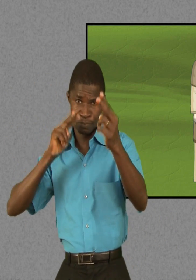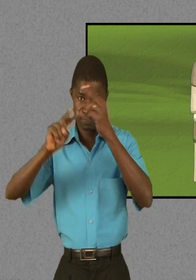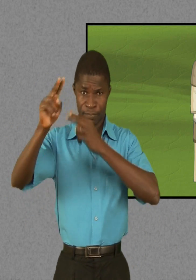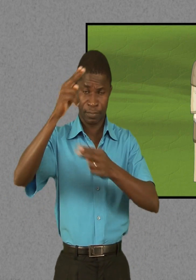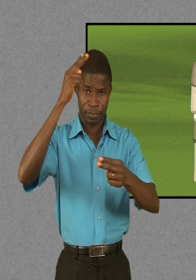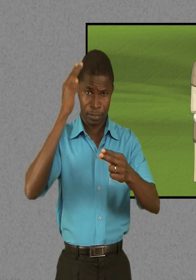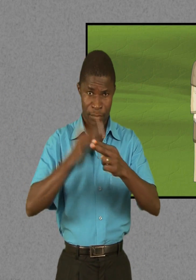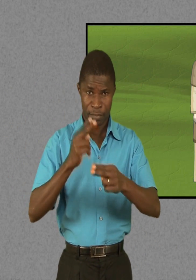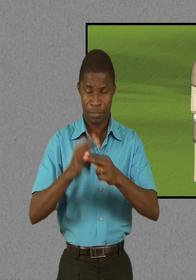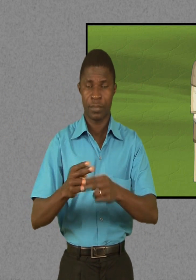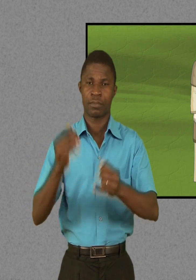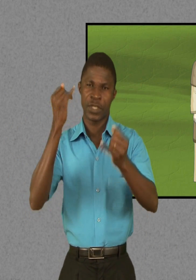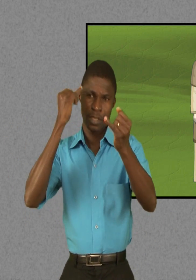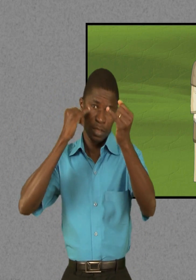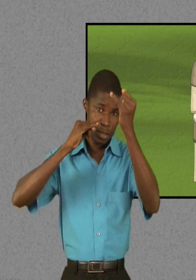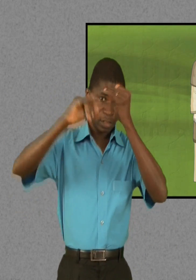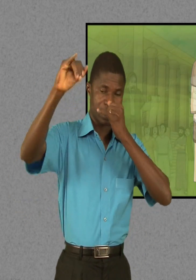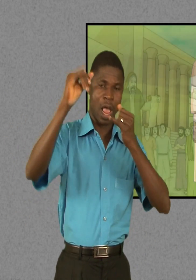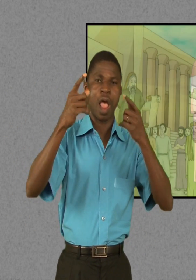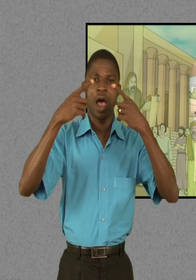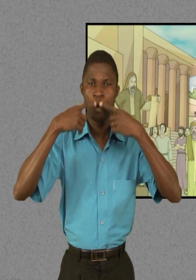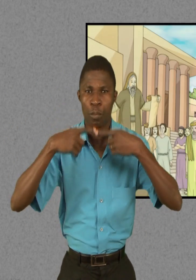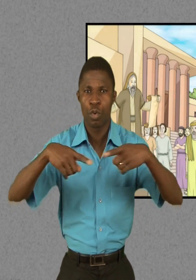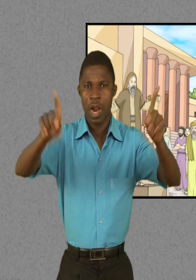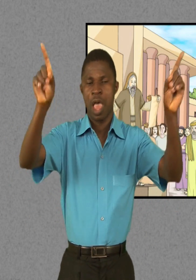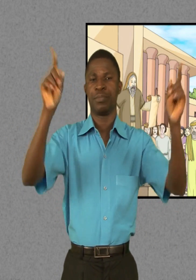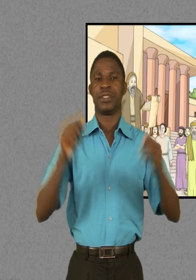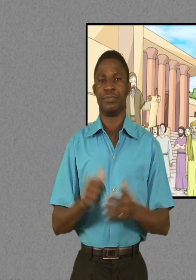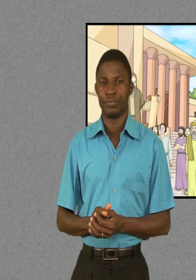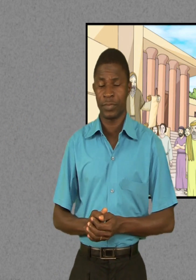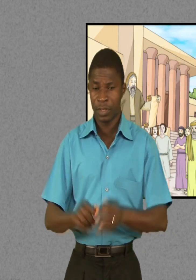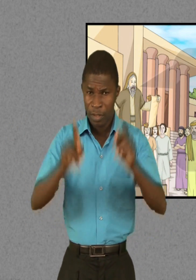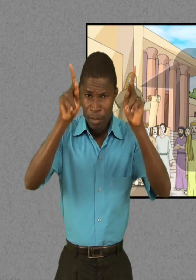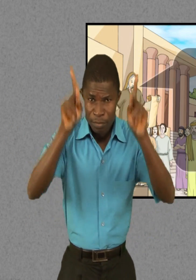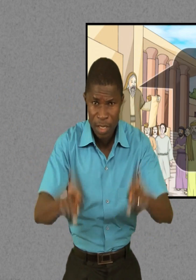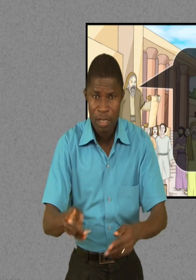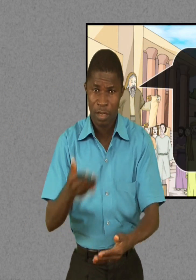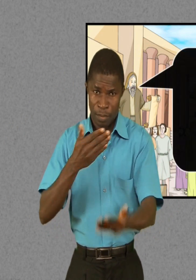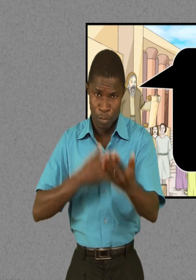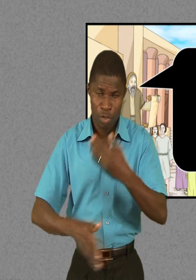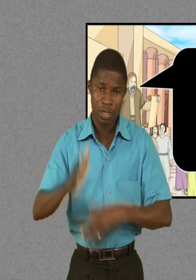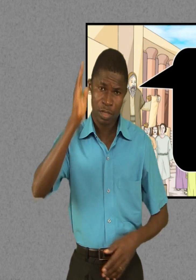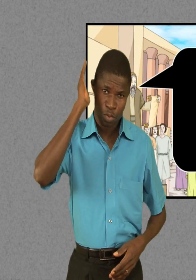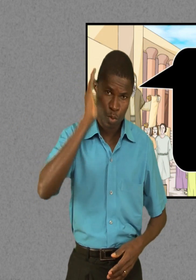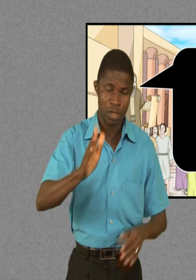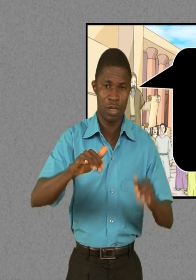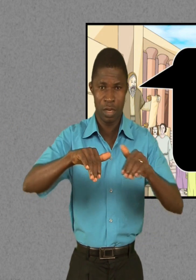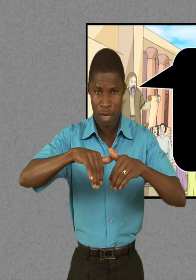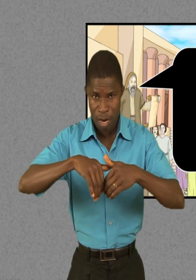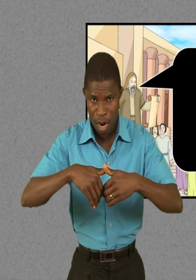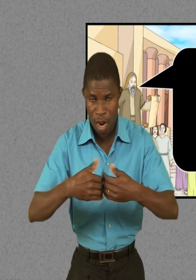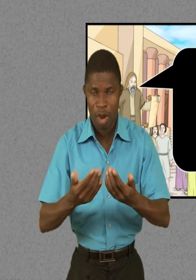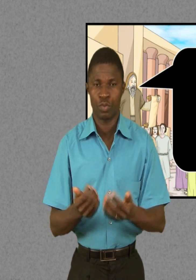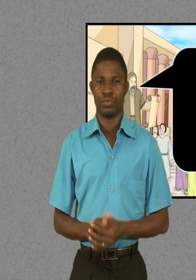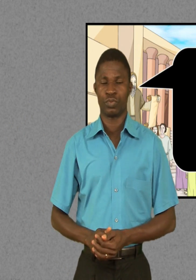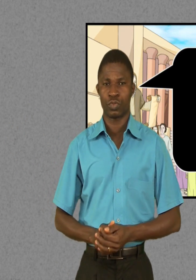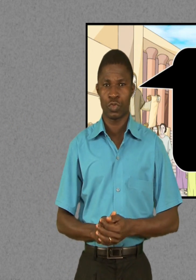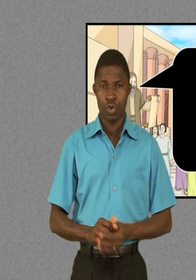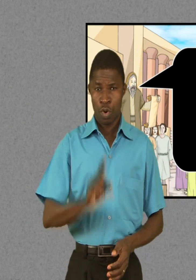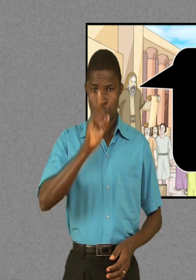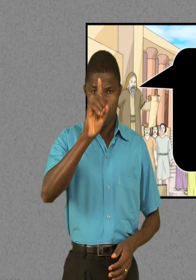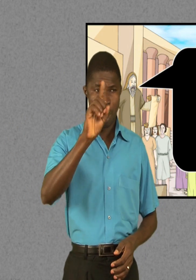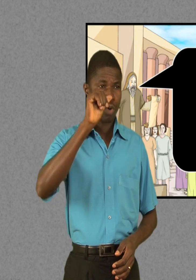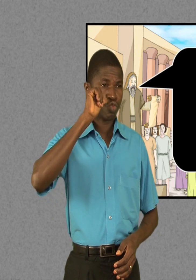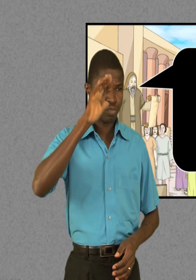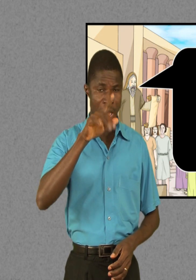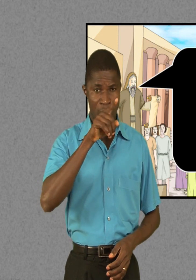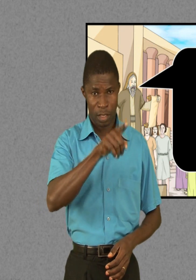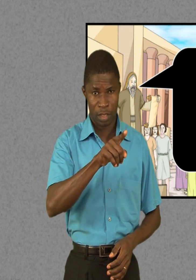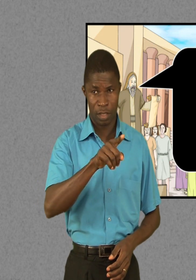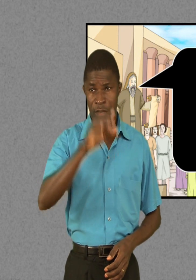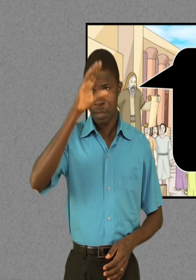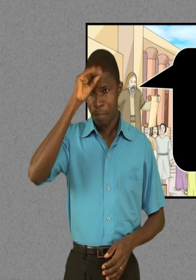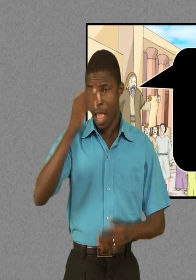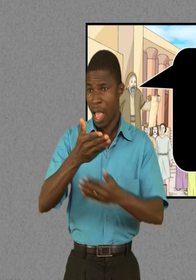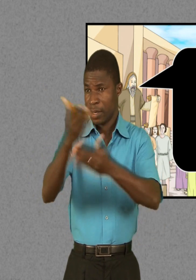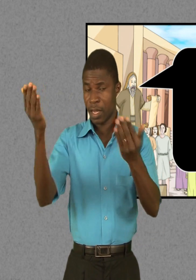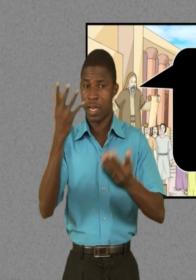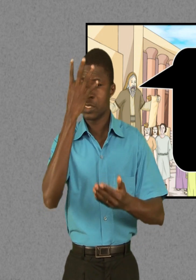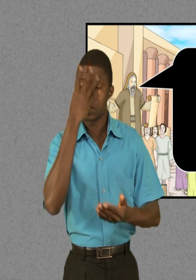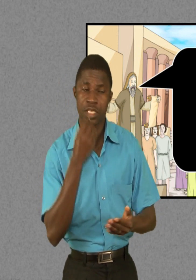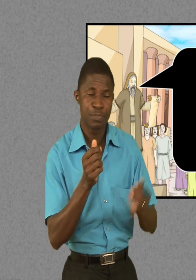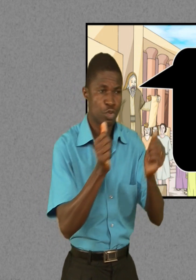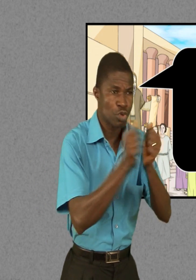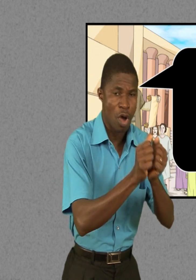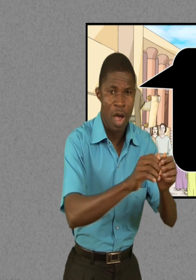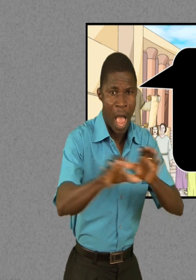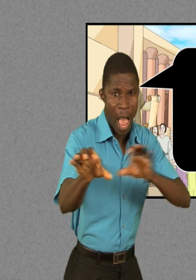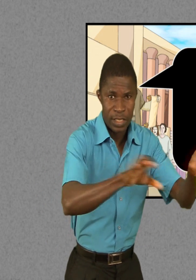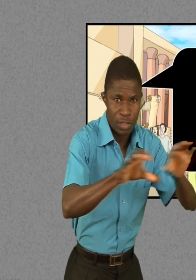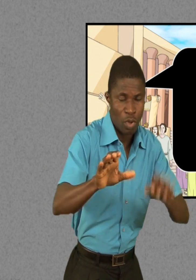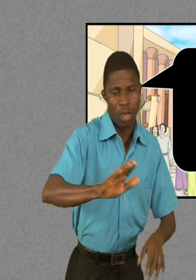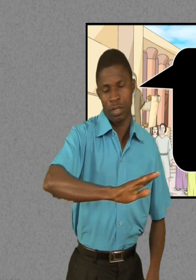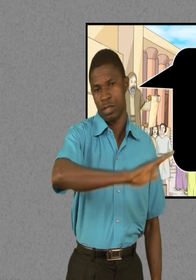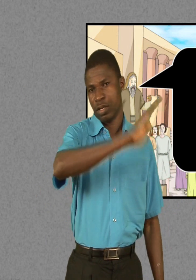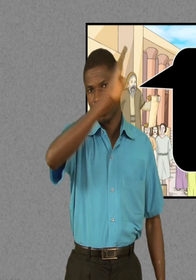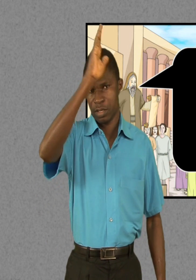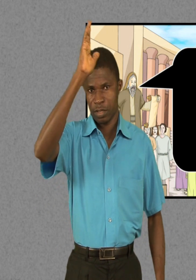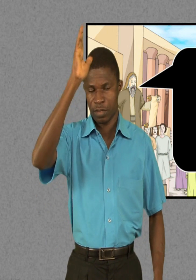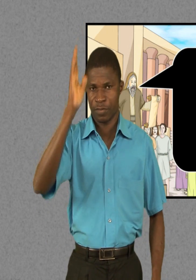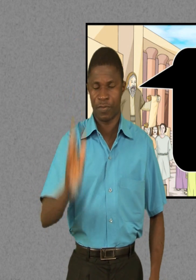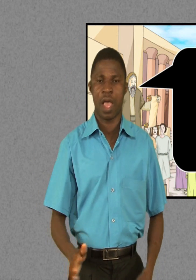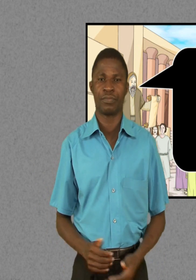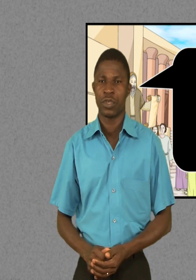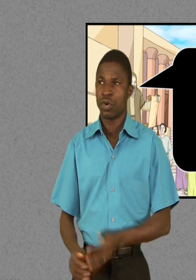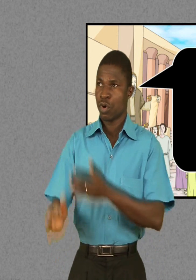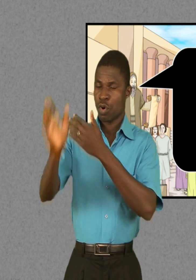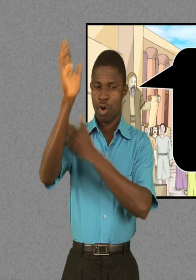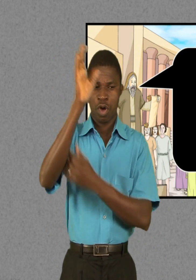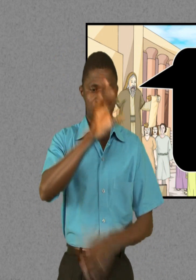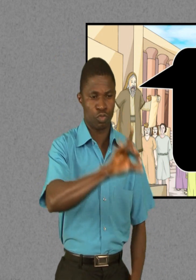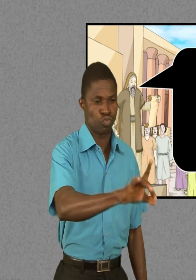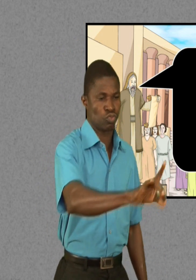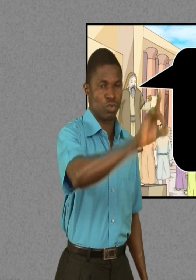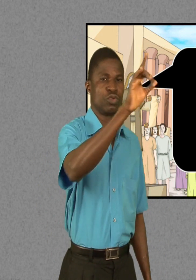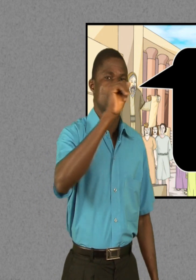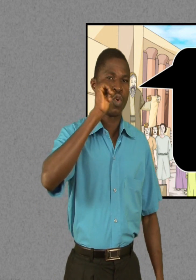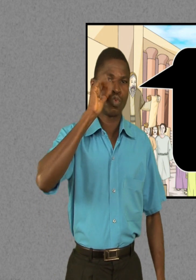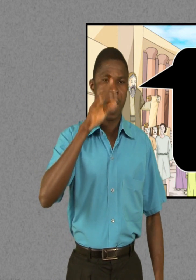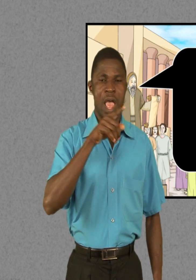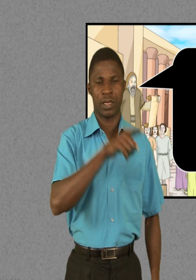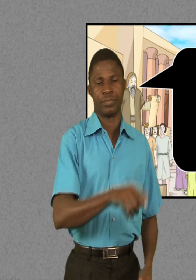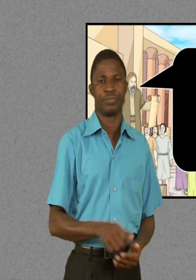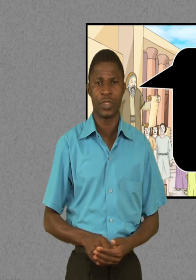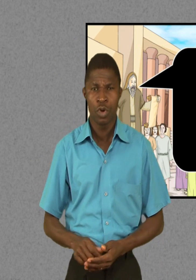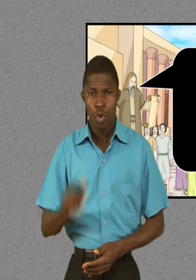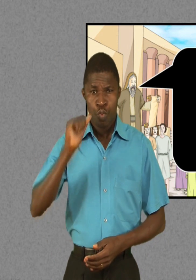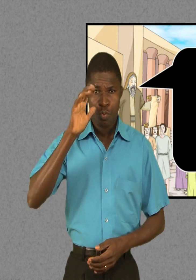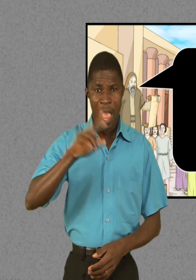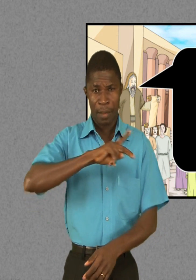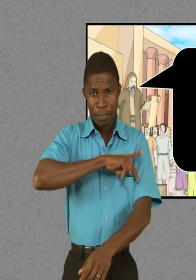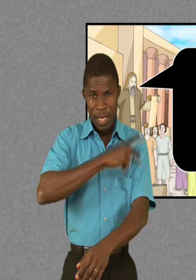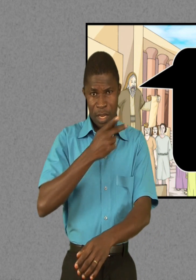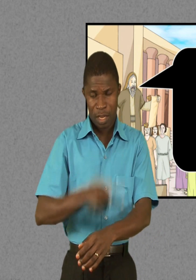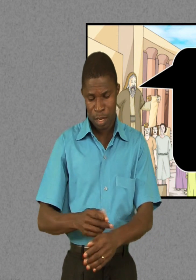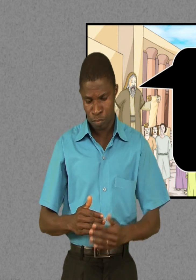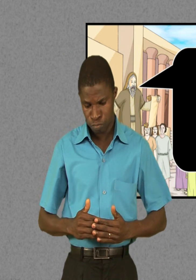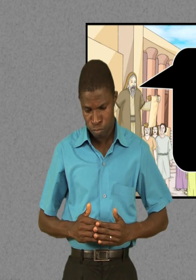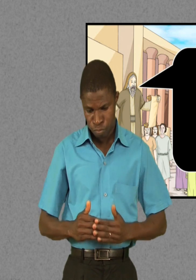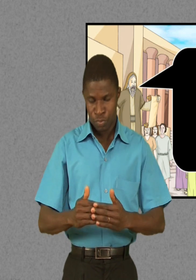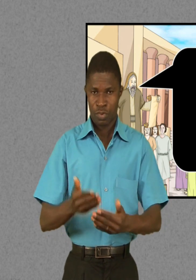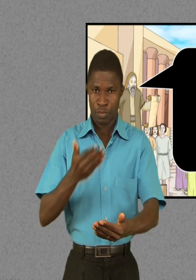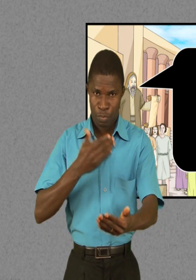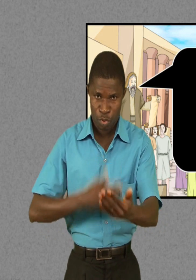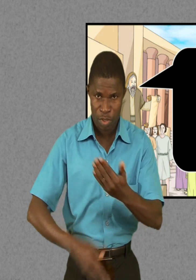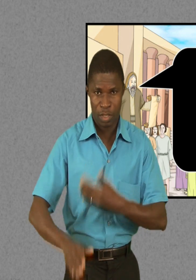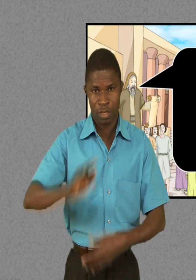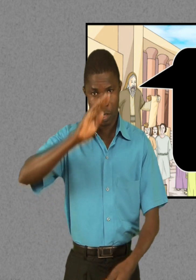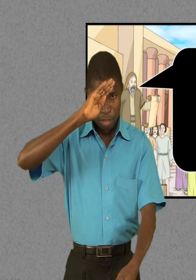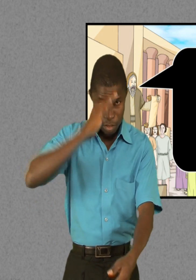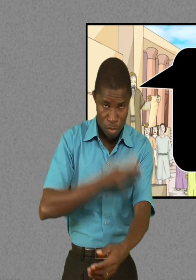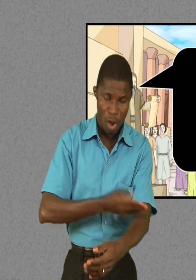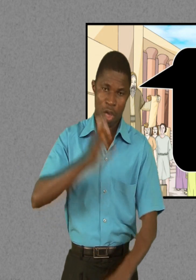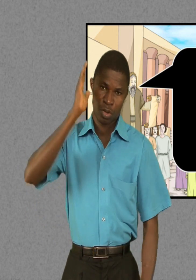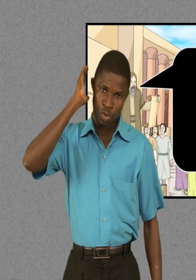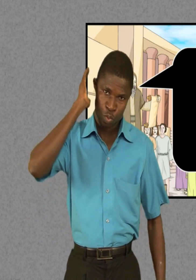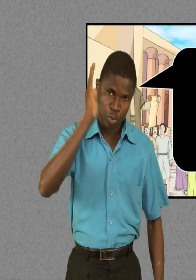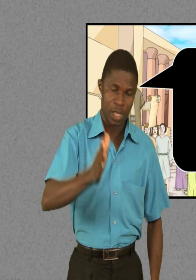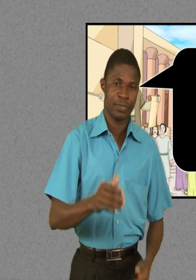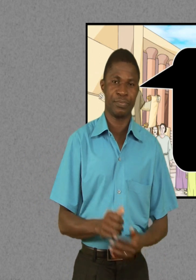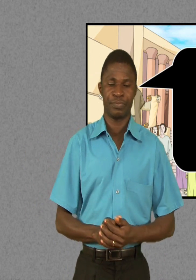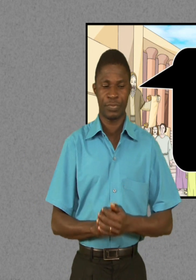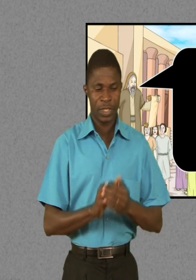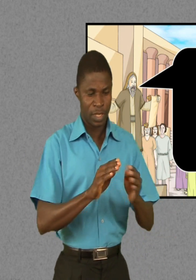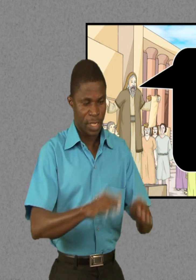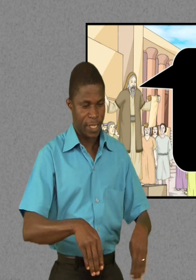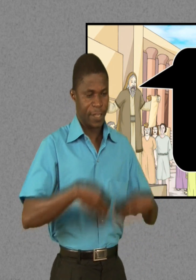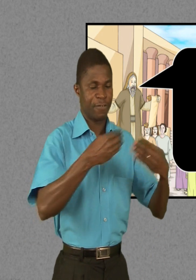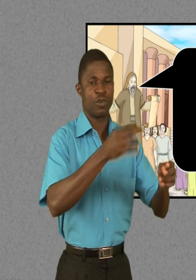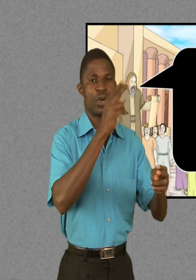Therefore the Lord Himself will give you a sign: Behold, the virgin will be with child and will give birth to a son, and will call Him Immanuel.